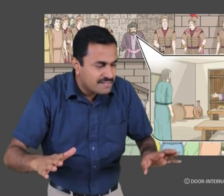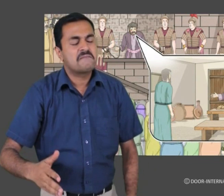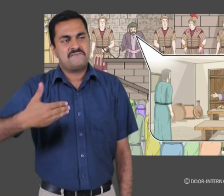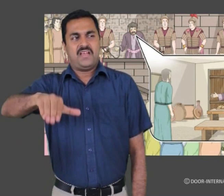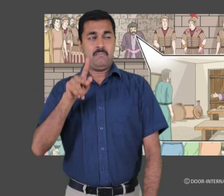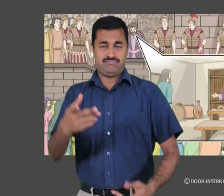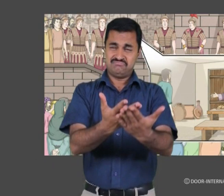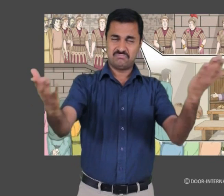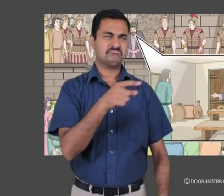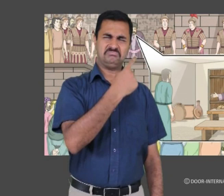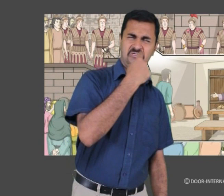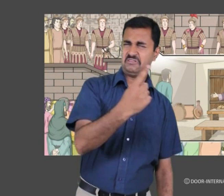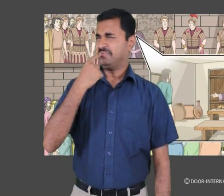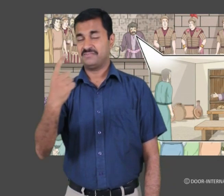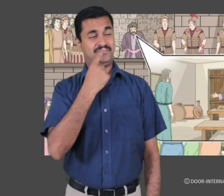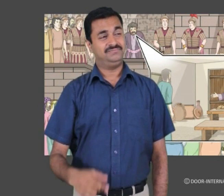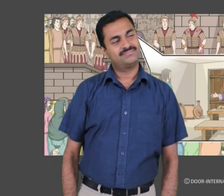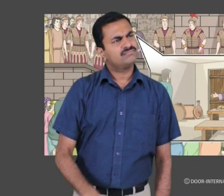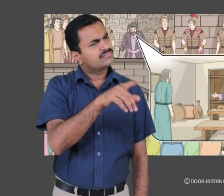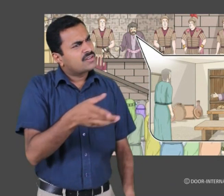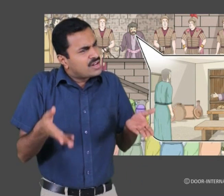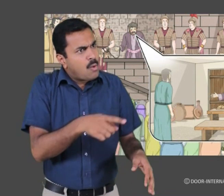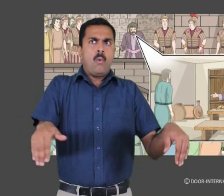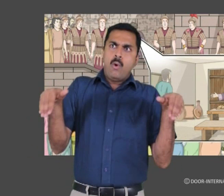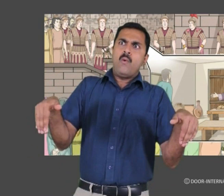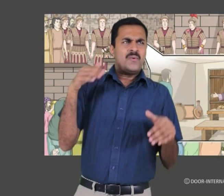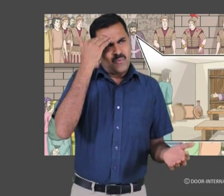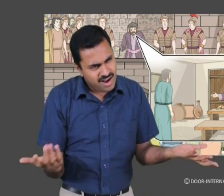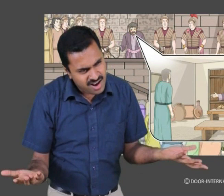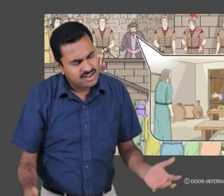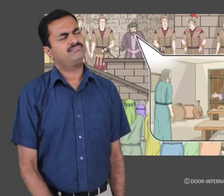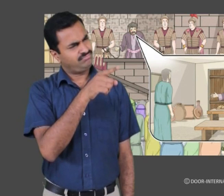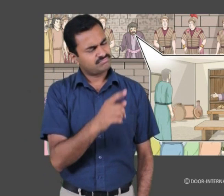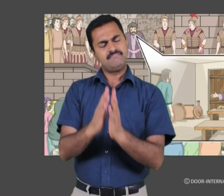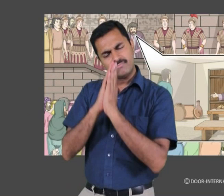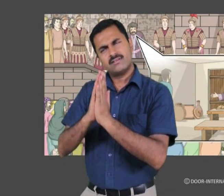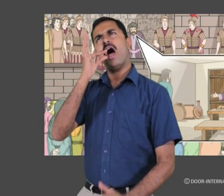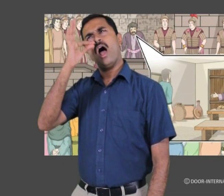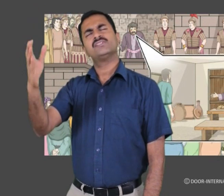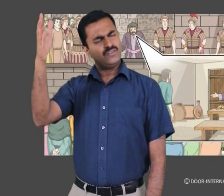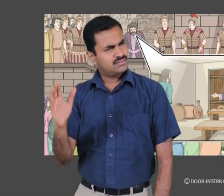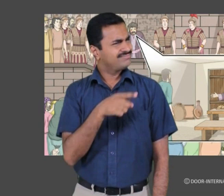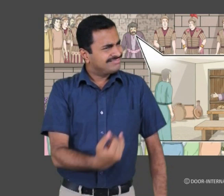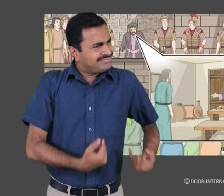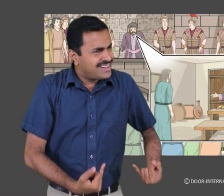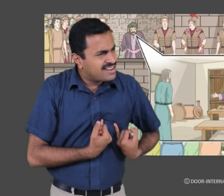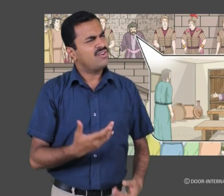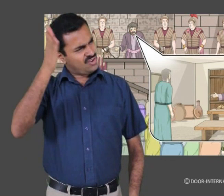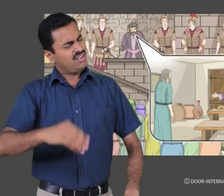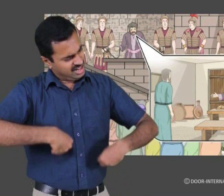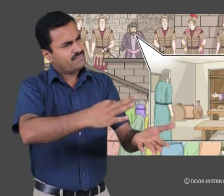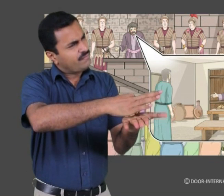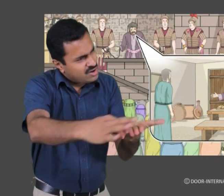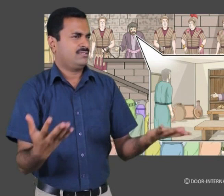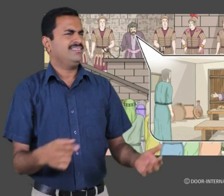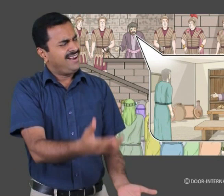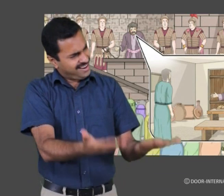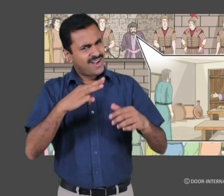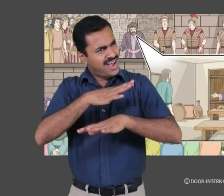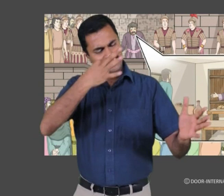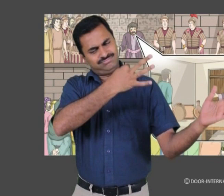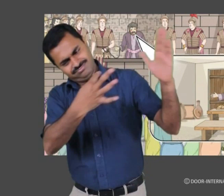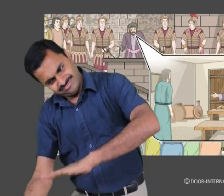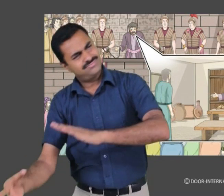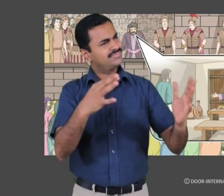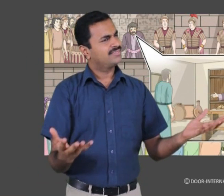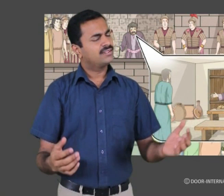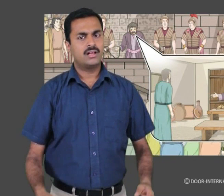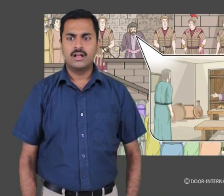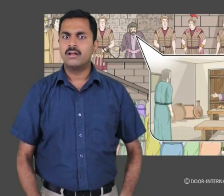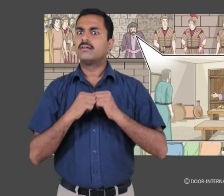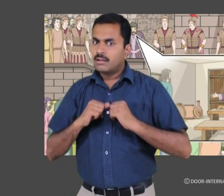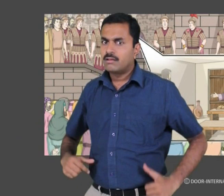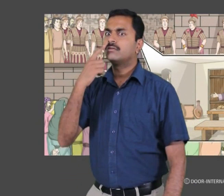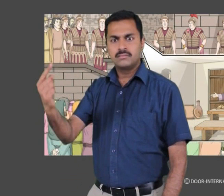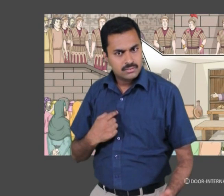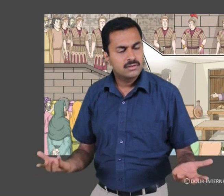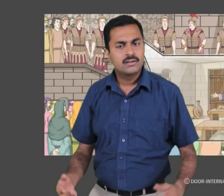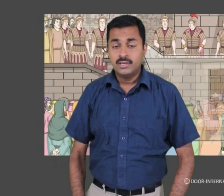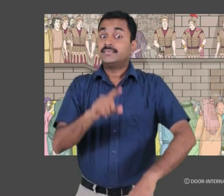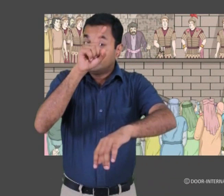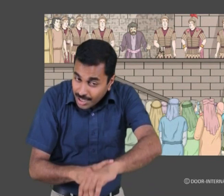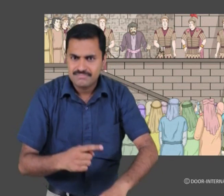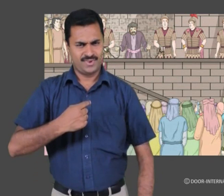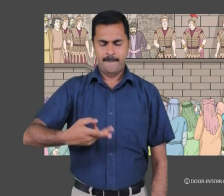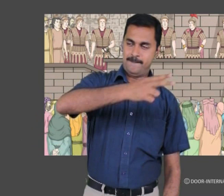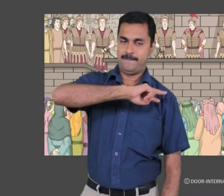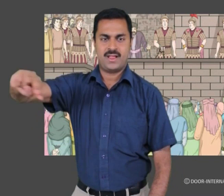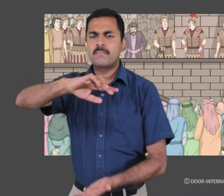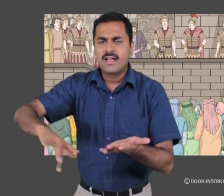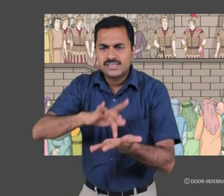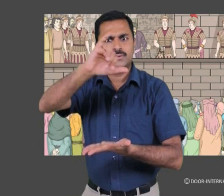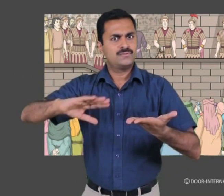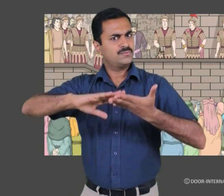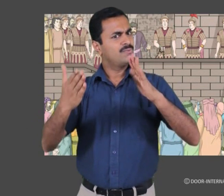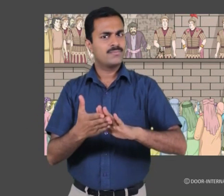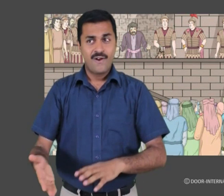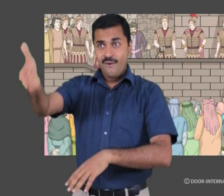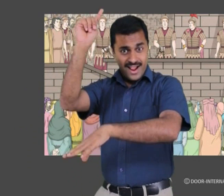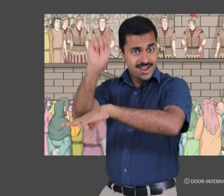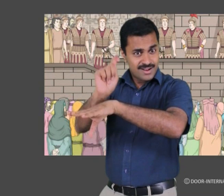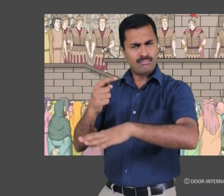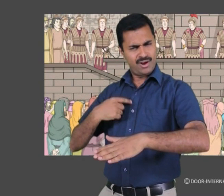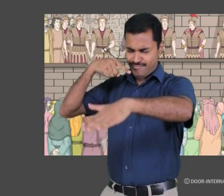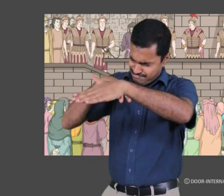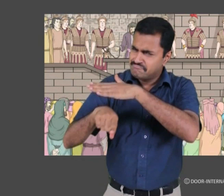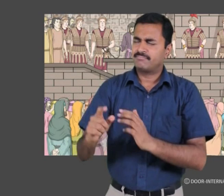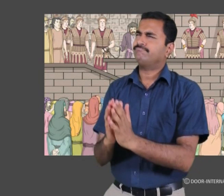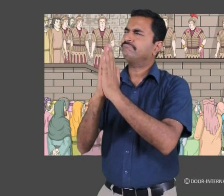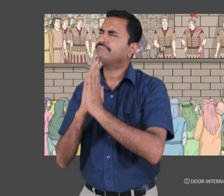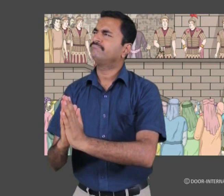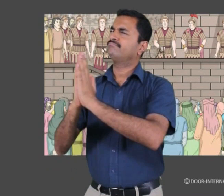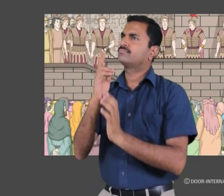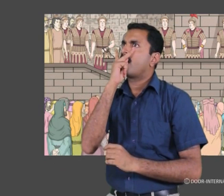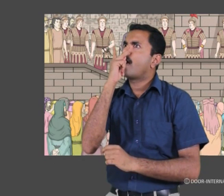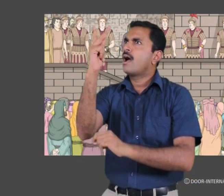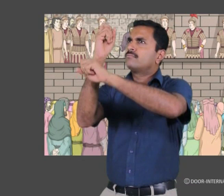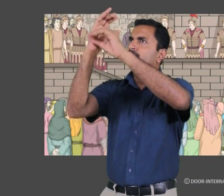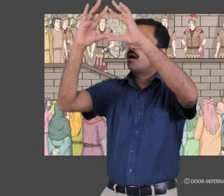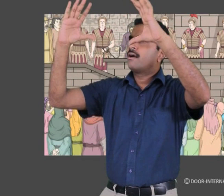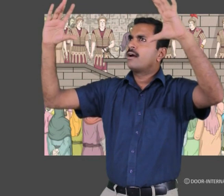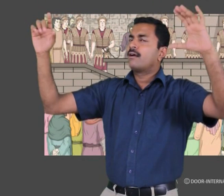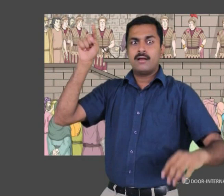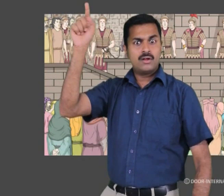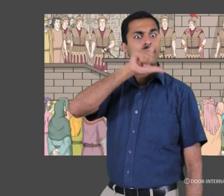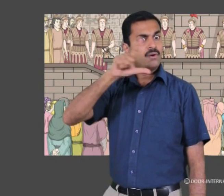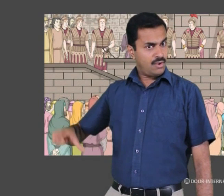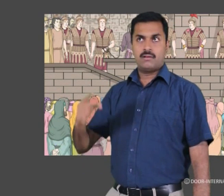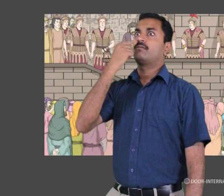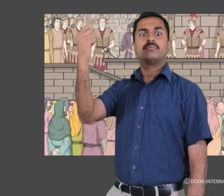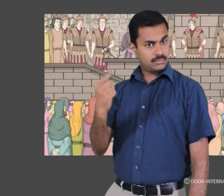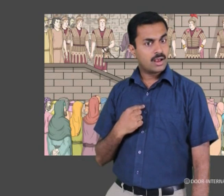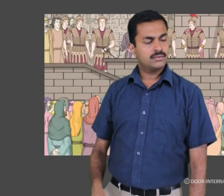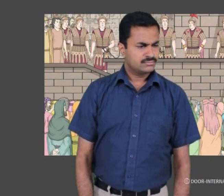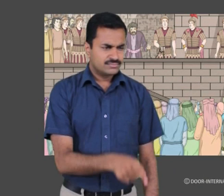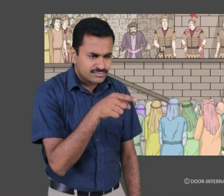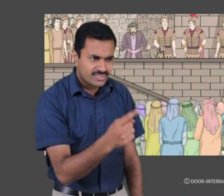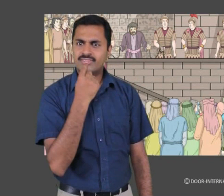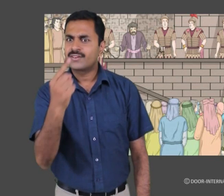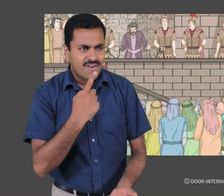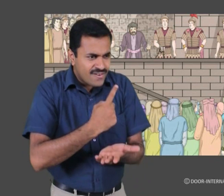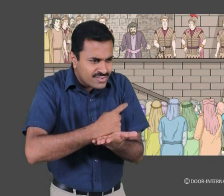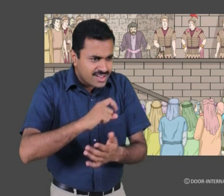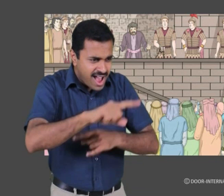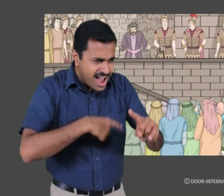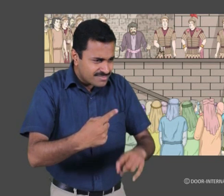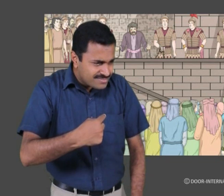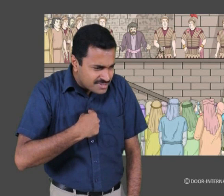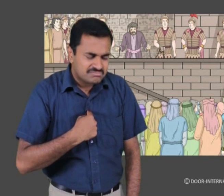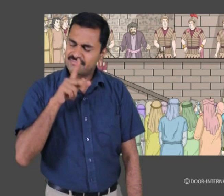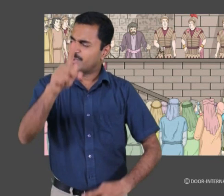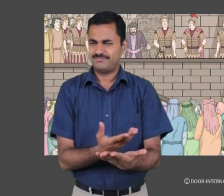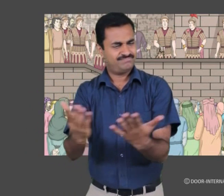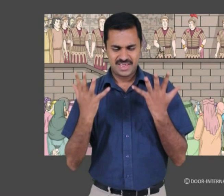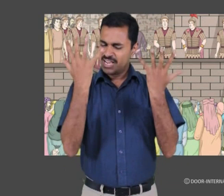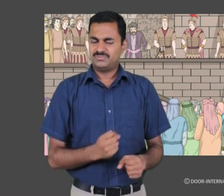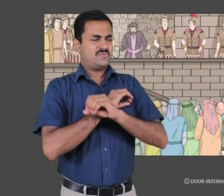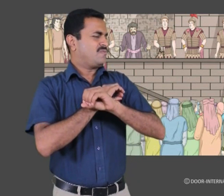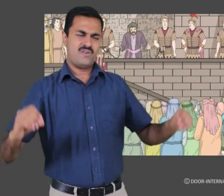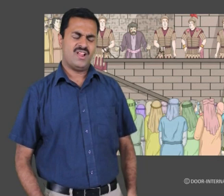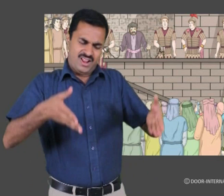You will be His witness to everyone of what you have seen and heard. And now what are you waiting for? Get up, be baptized, and wash your sins away, calling on His name.’